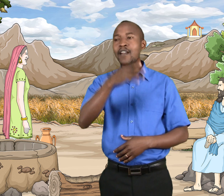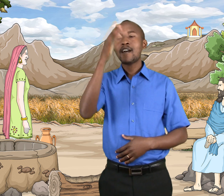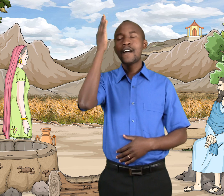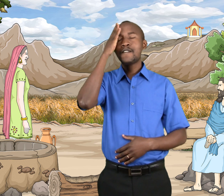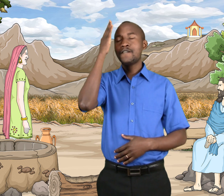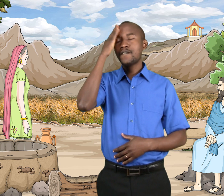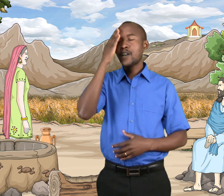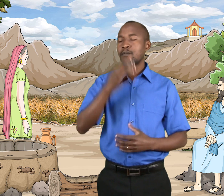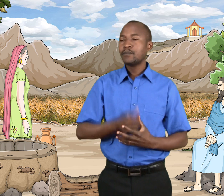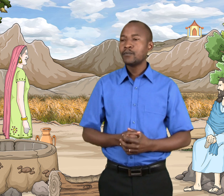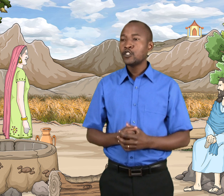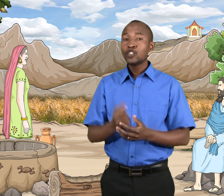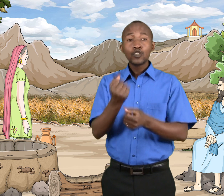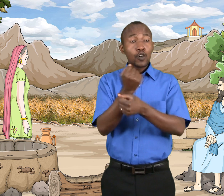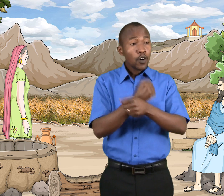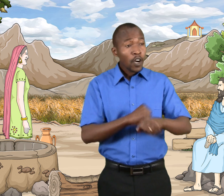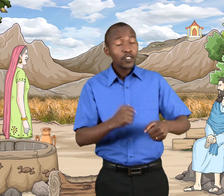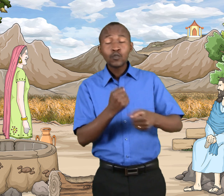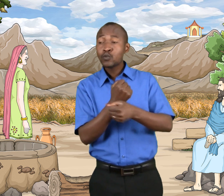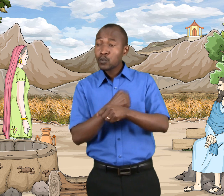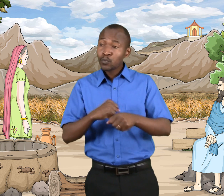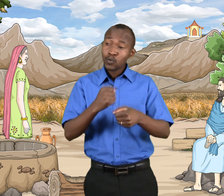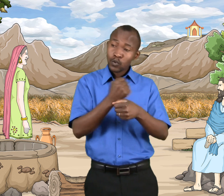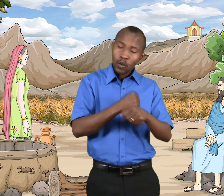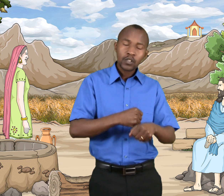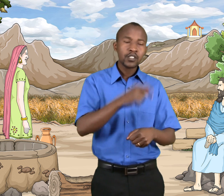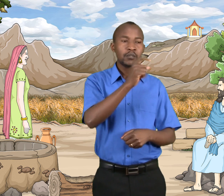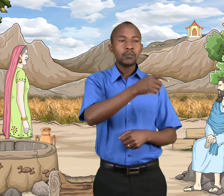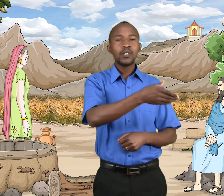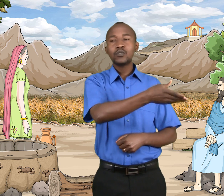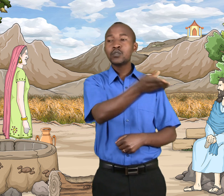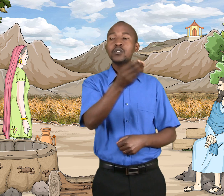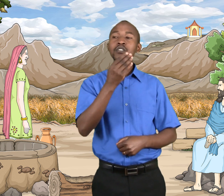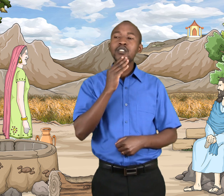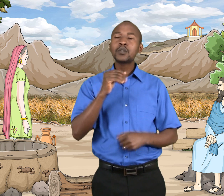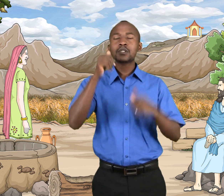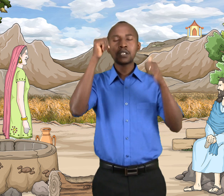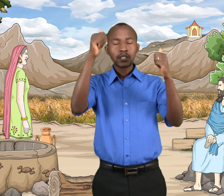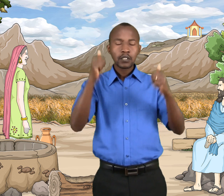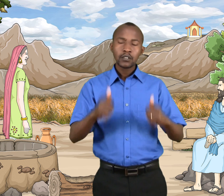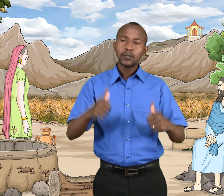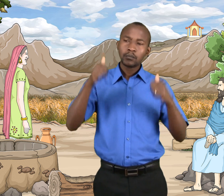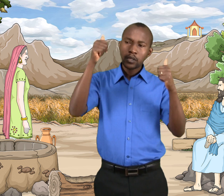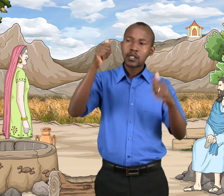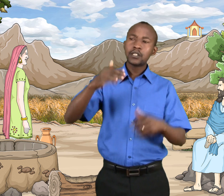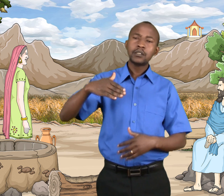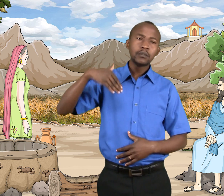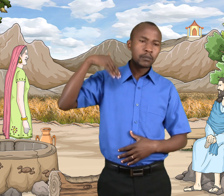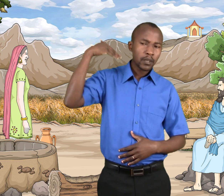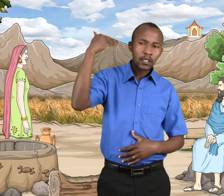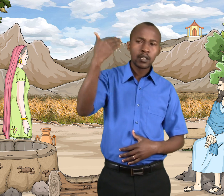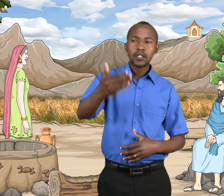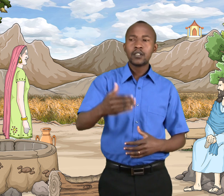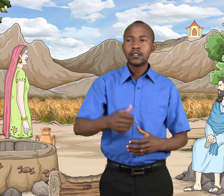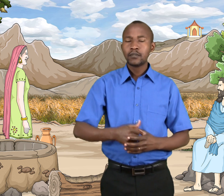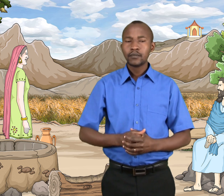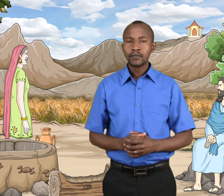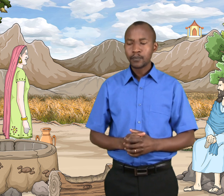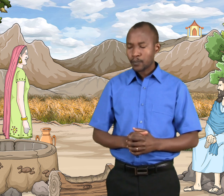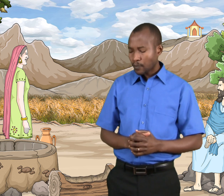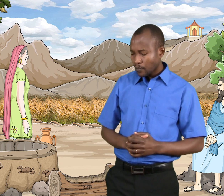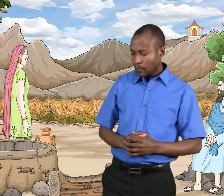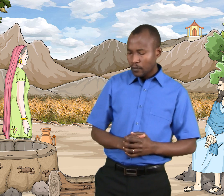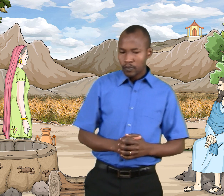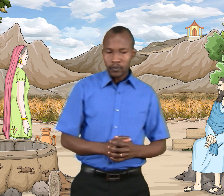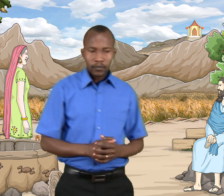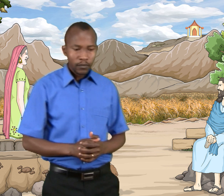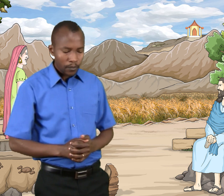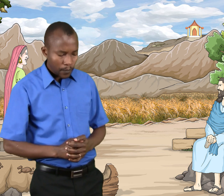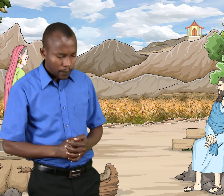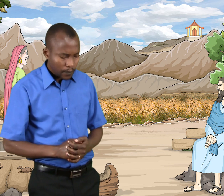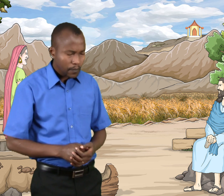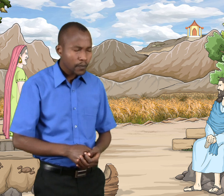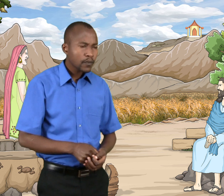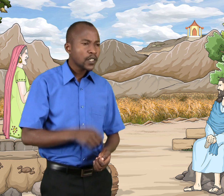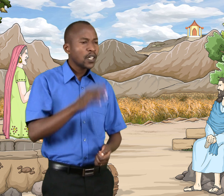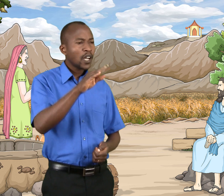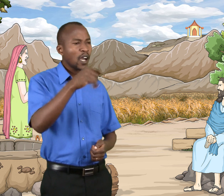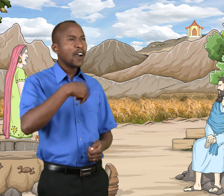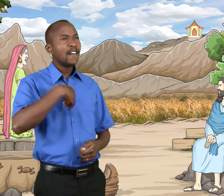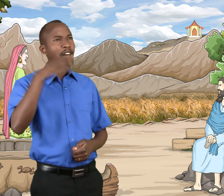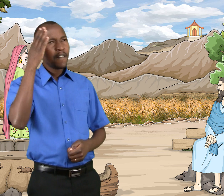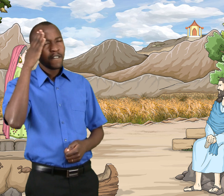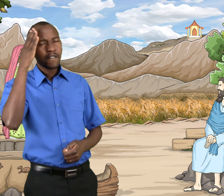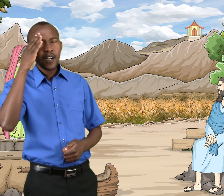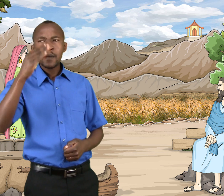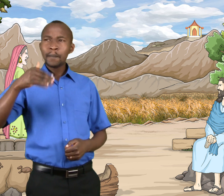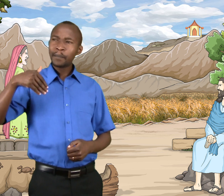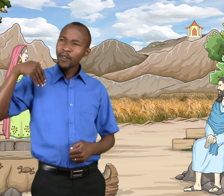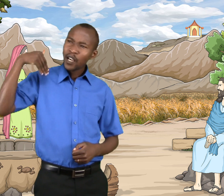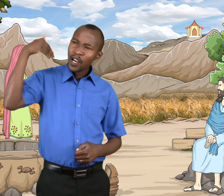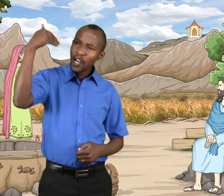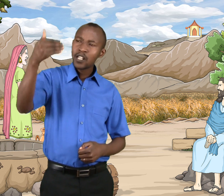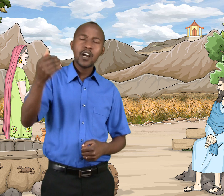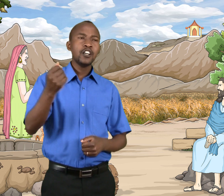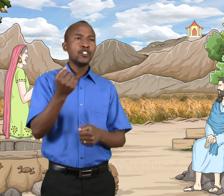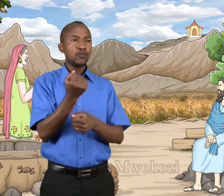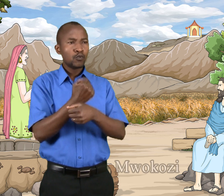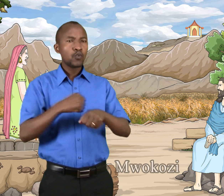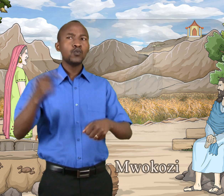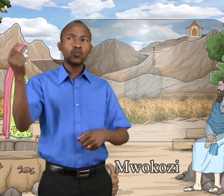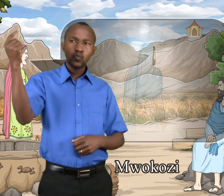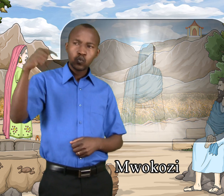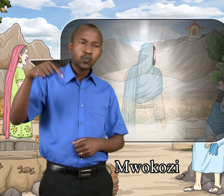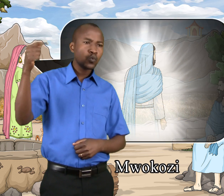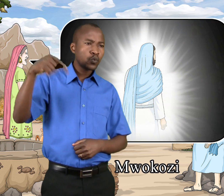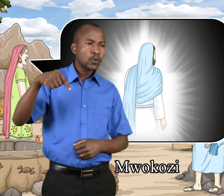God is Spirit, and His worshipers must worship Him in spirit and in truth.”